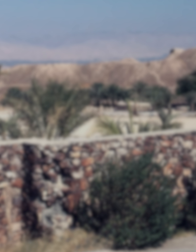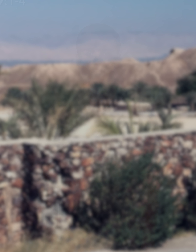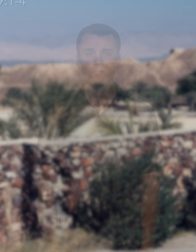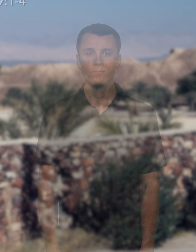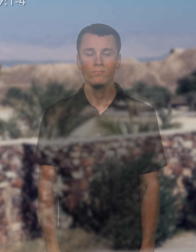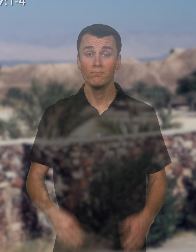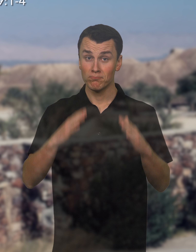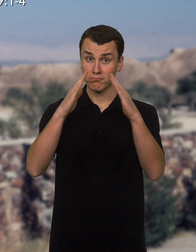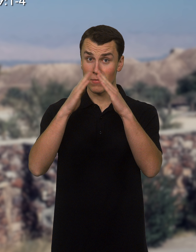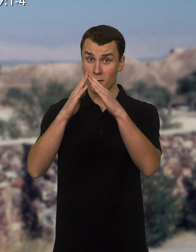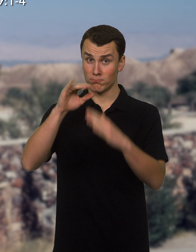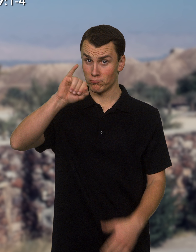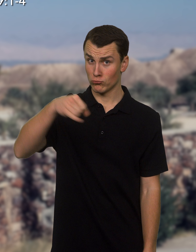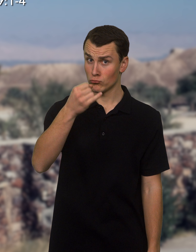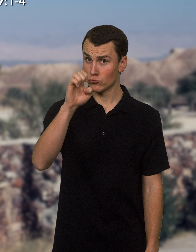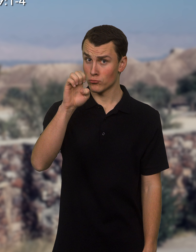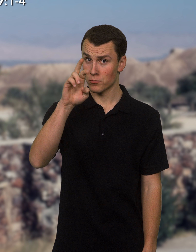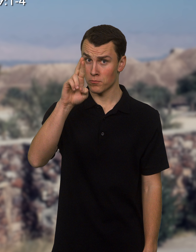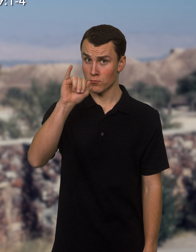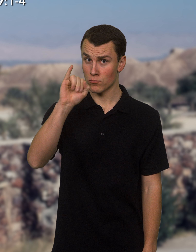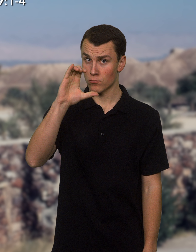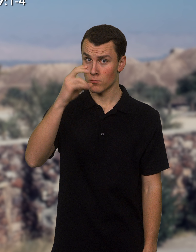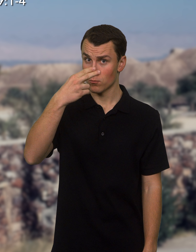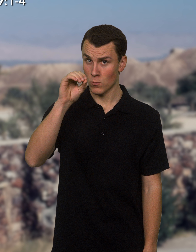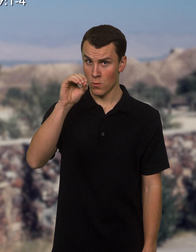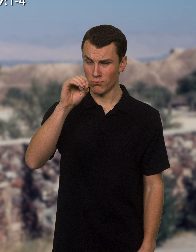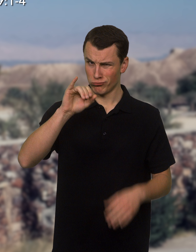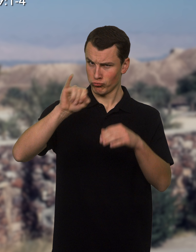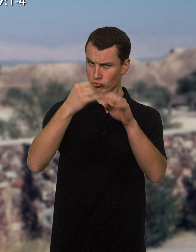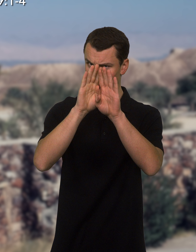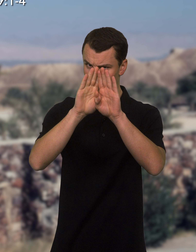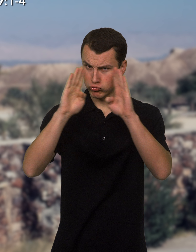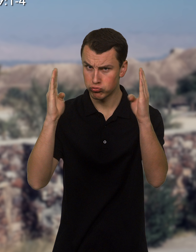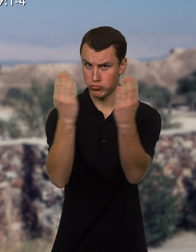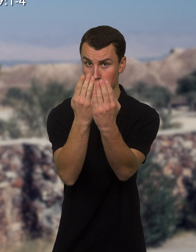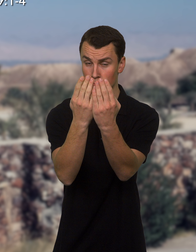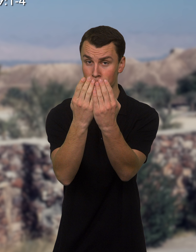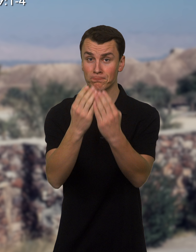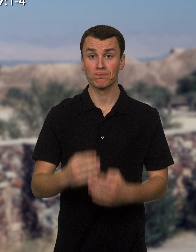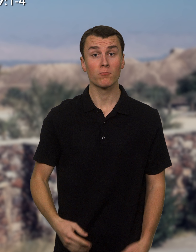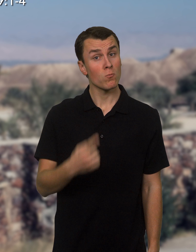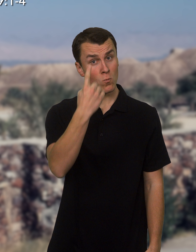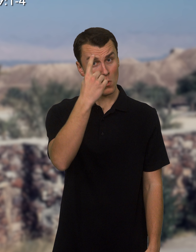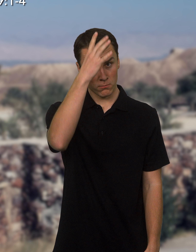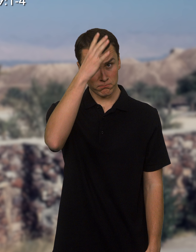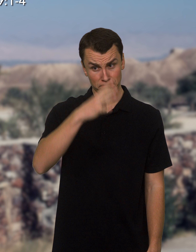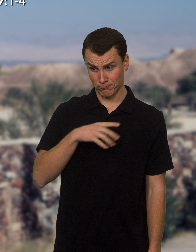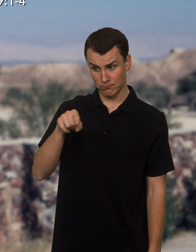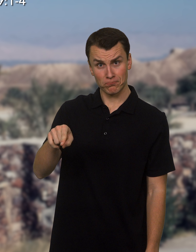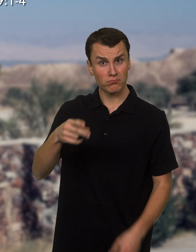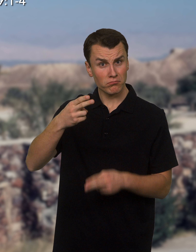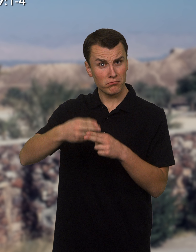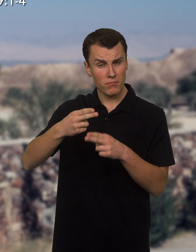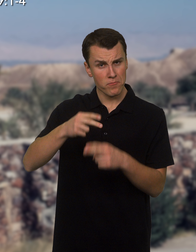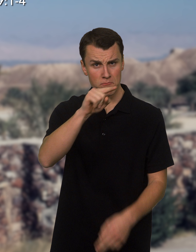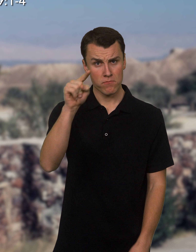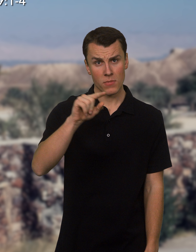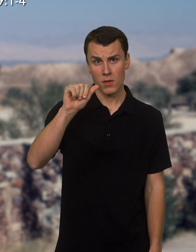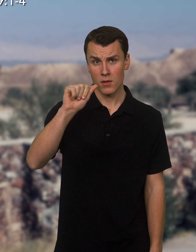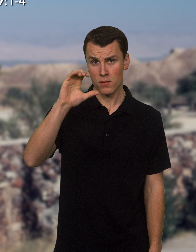Then Jesus entered Jericho and was passing through.